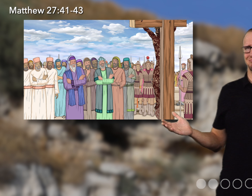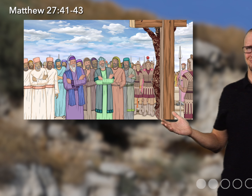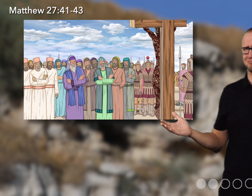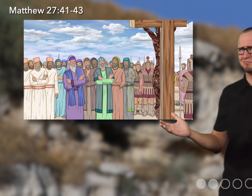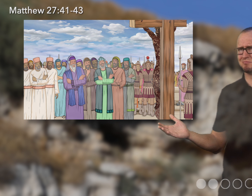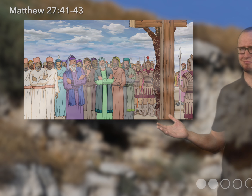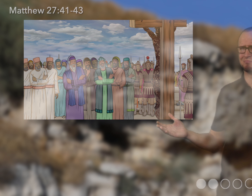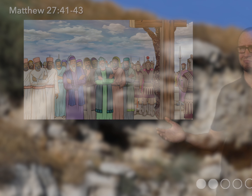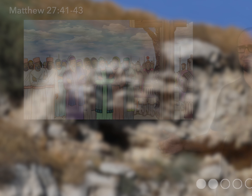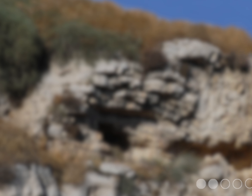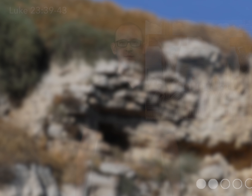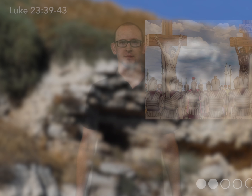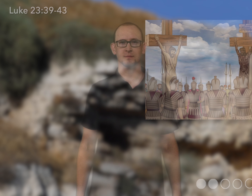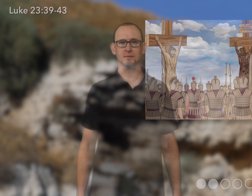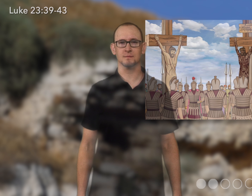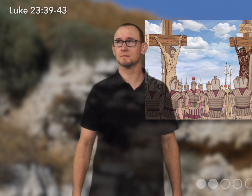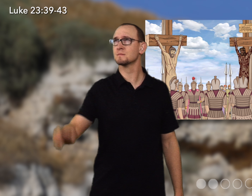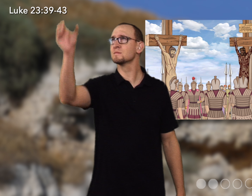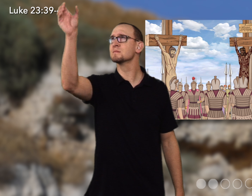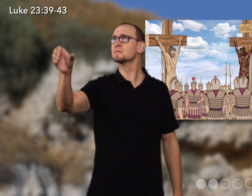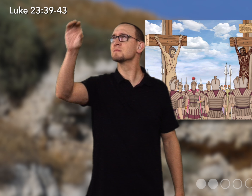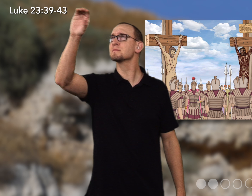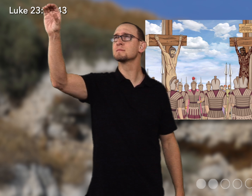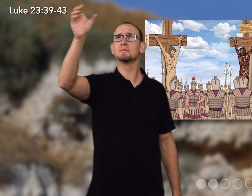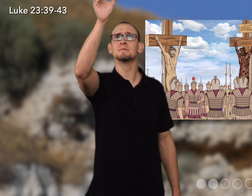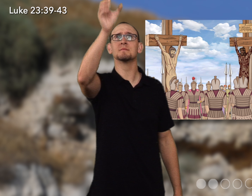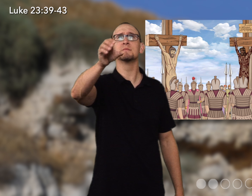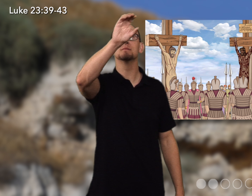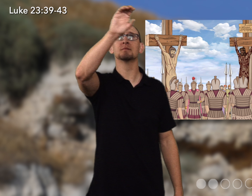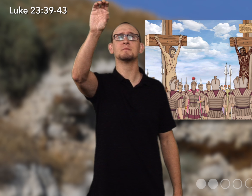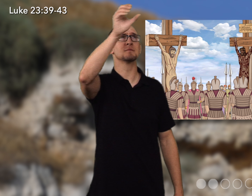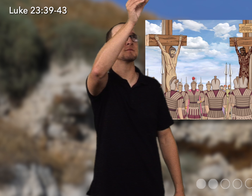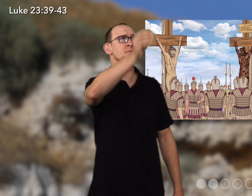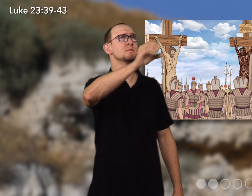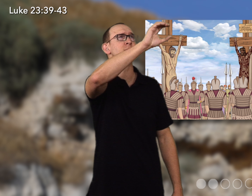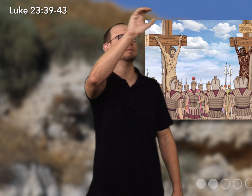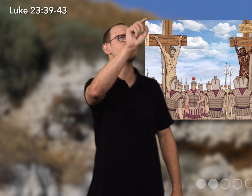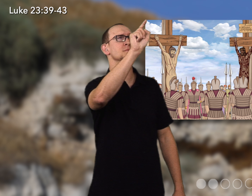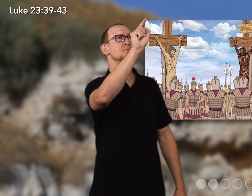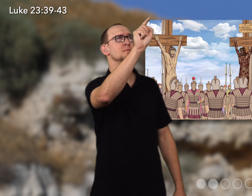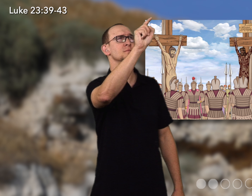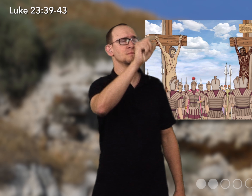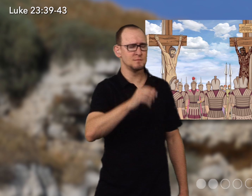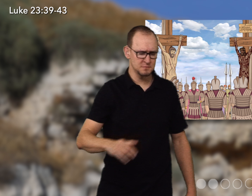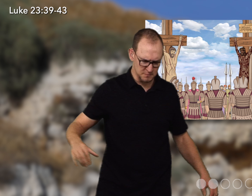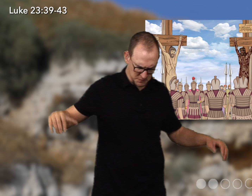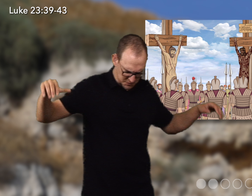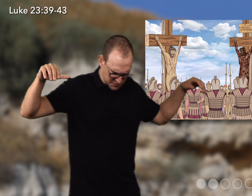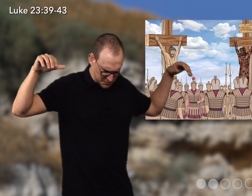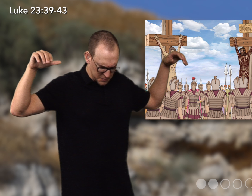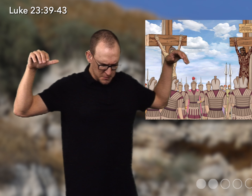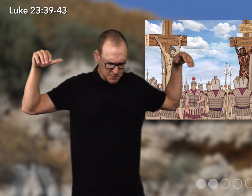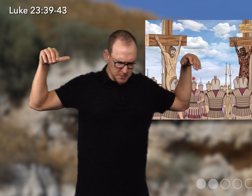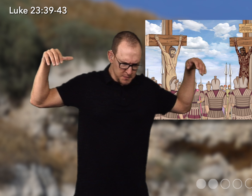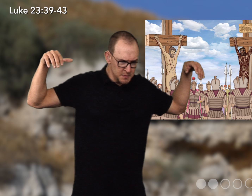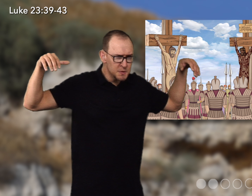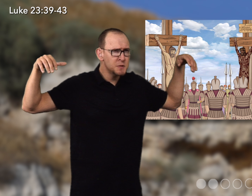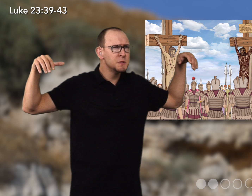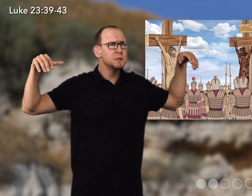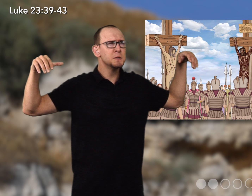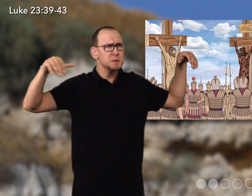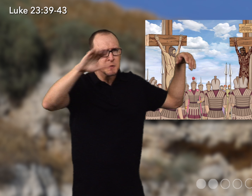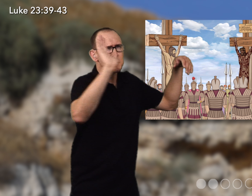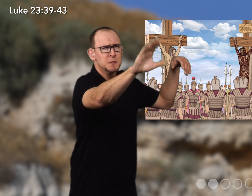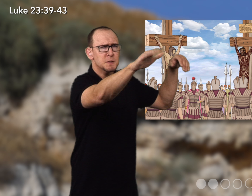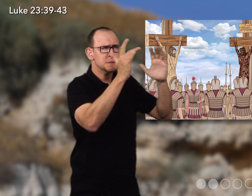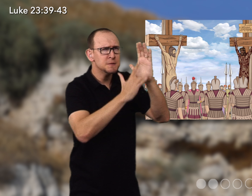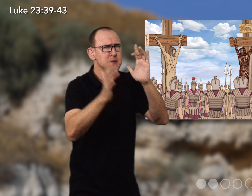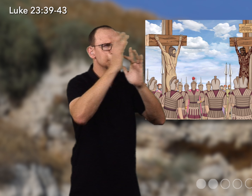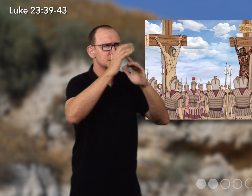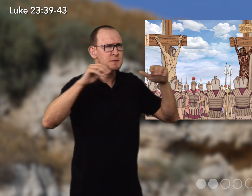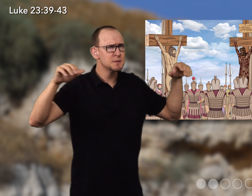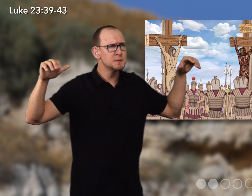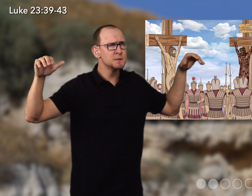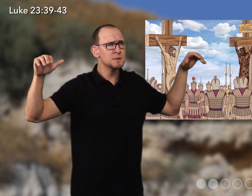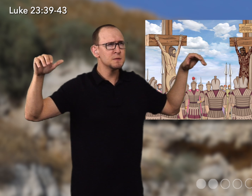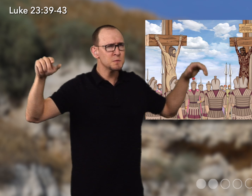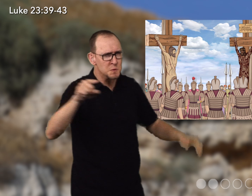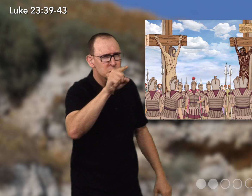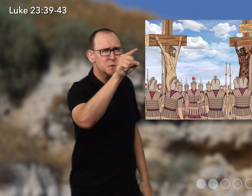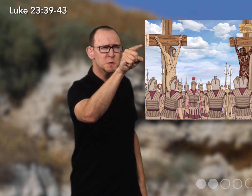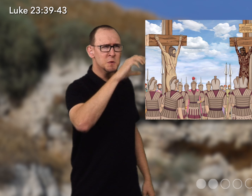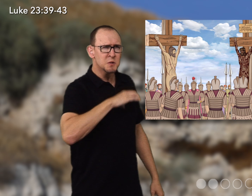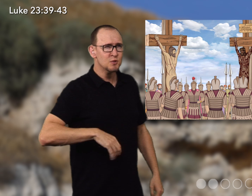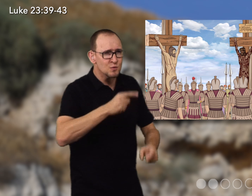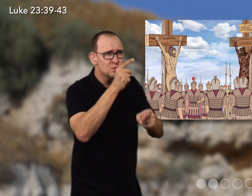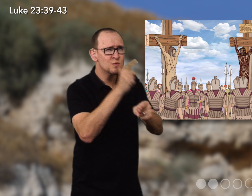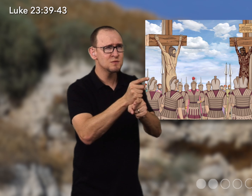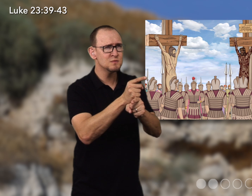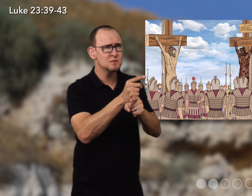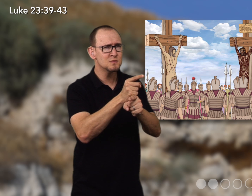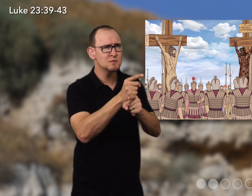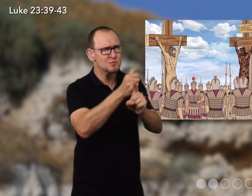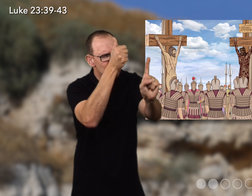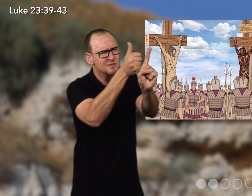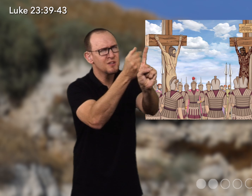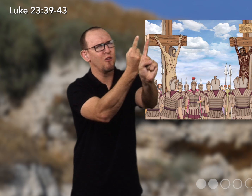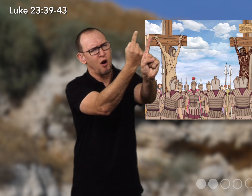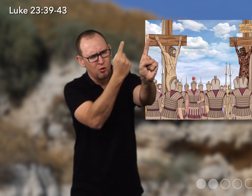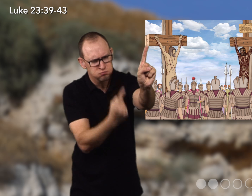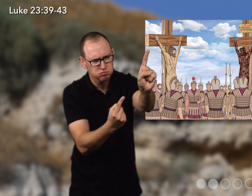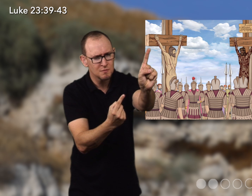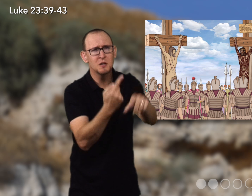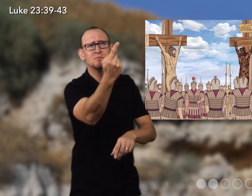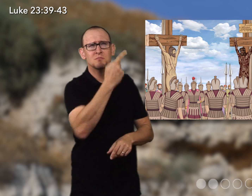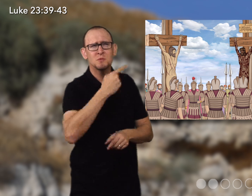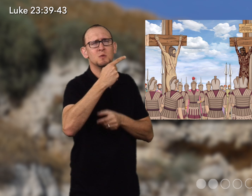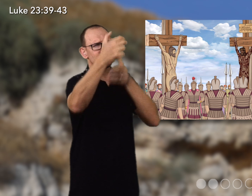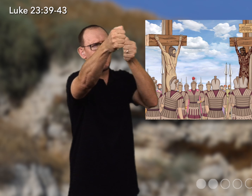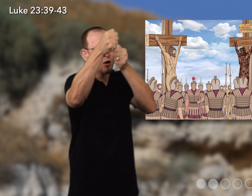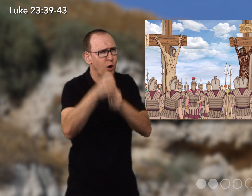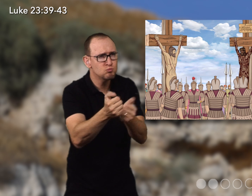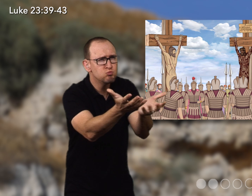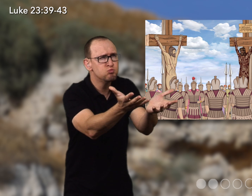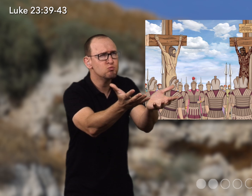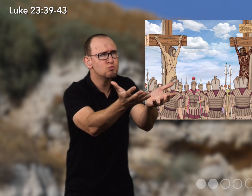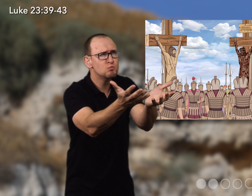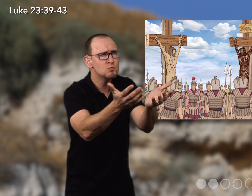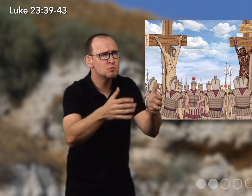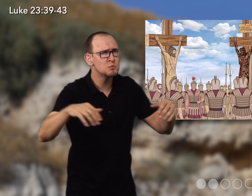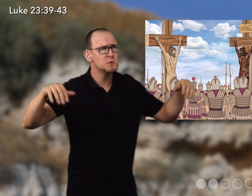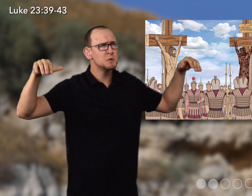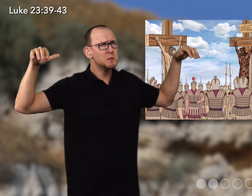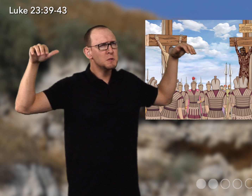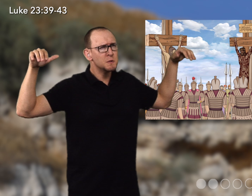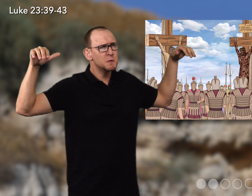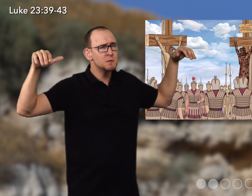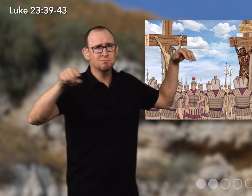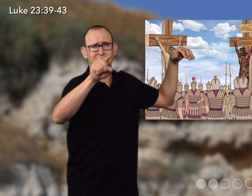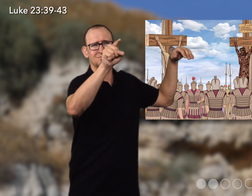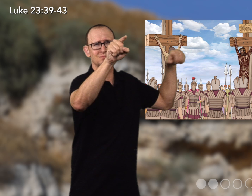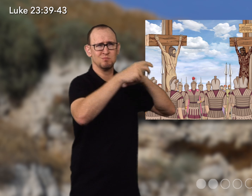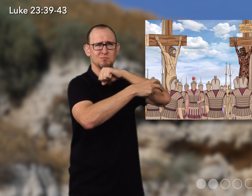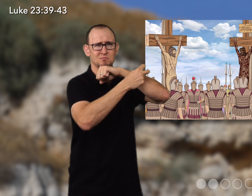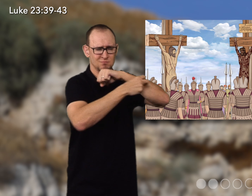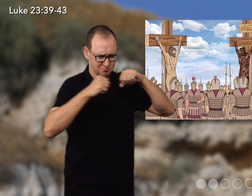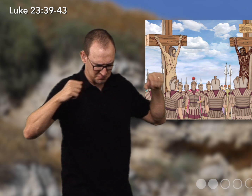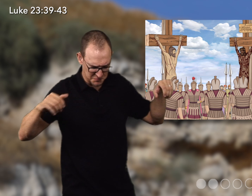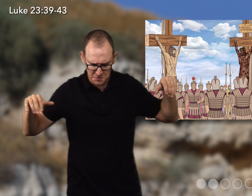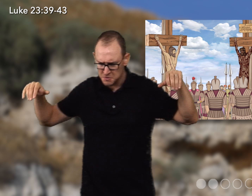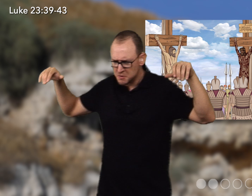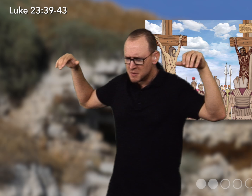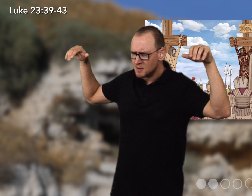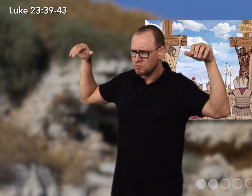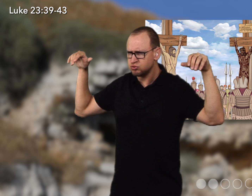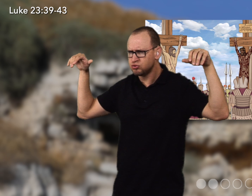One of the criminals who hung there heaped abuse on Him. “Are You not the Christ?”